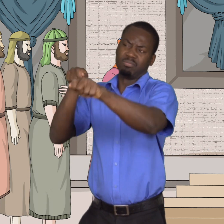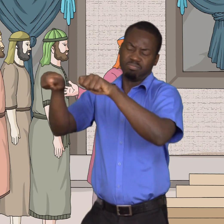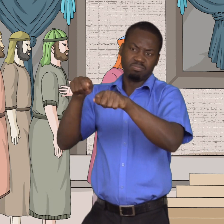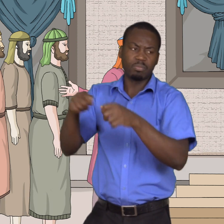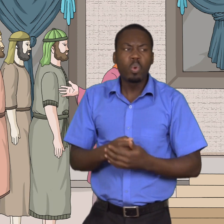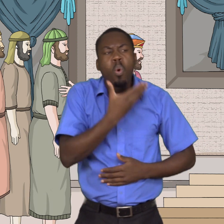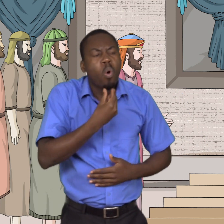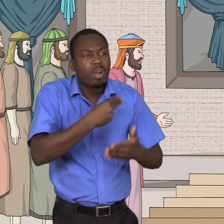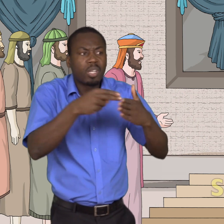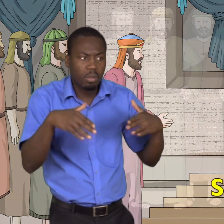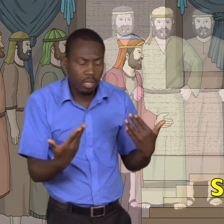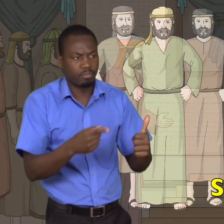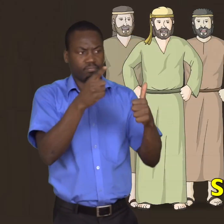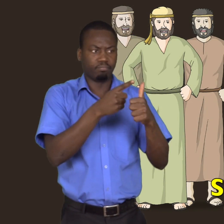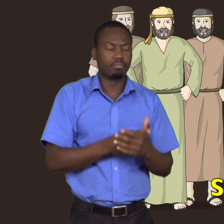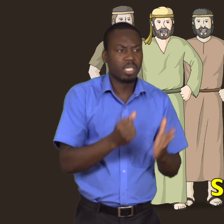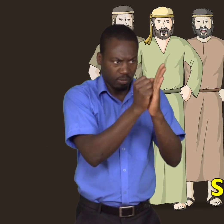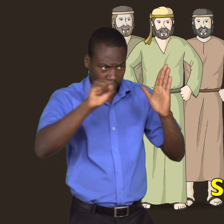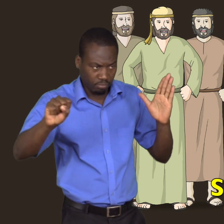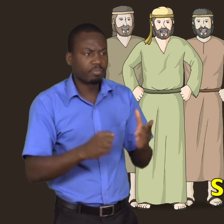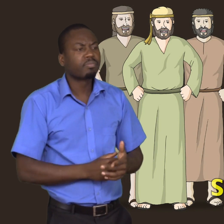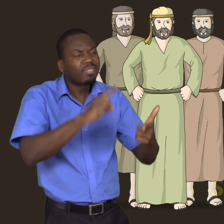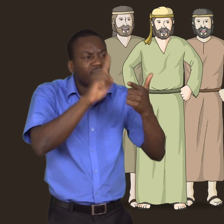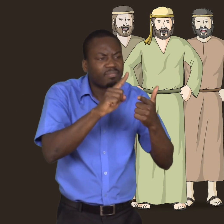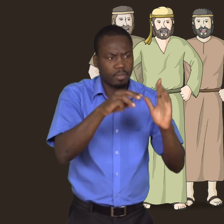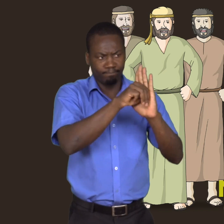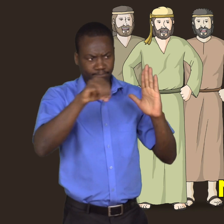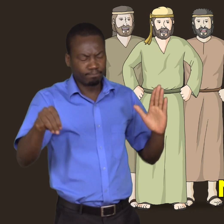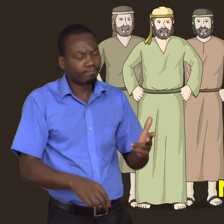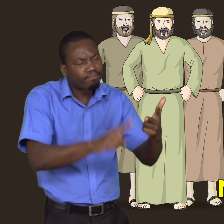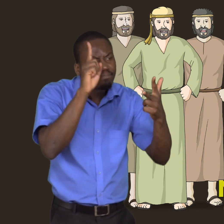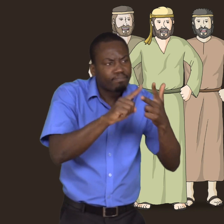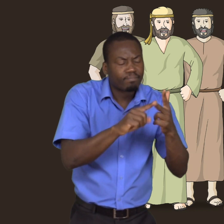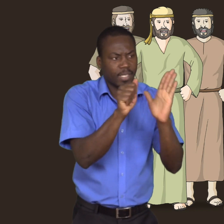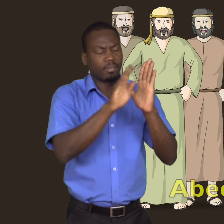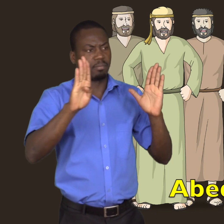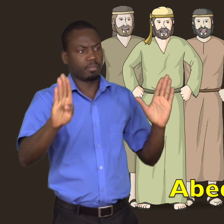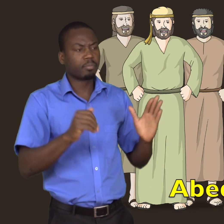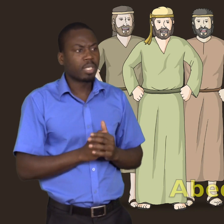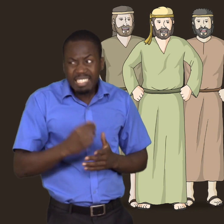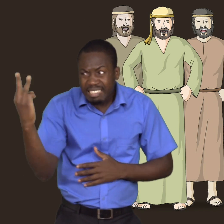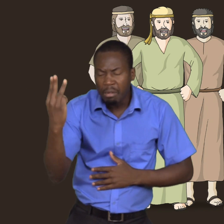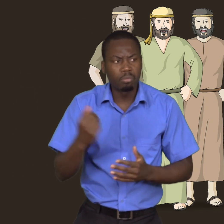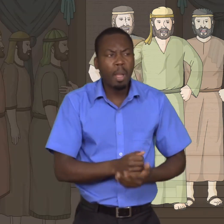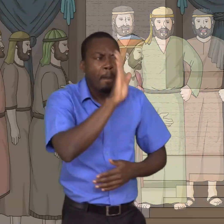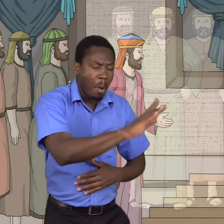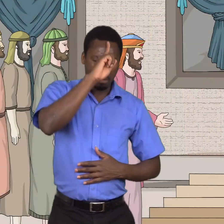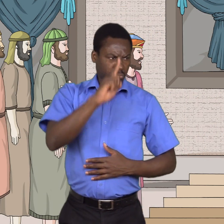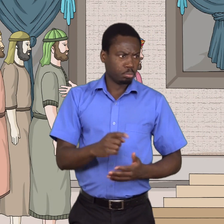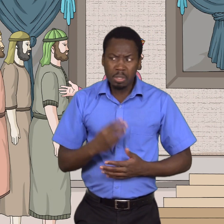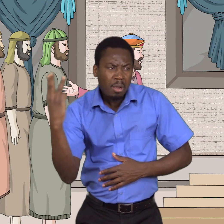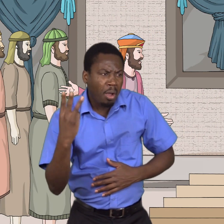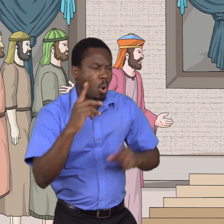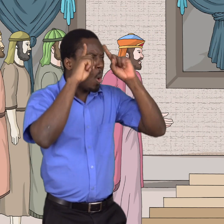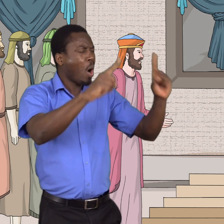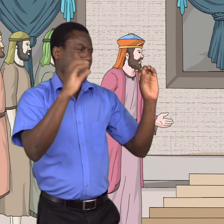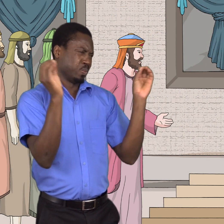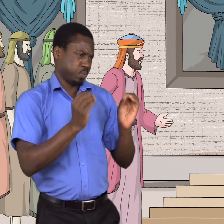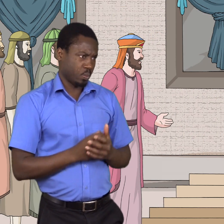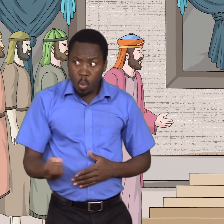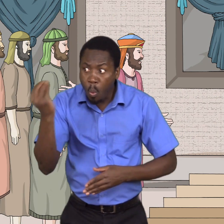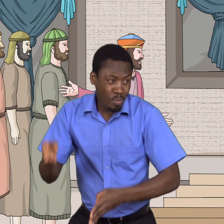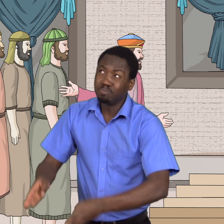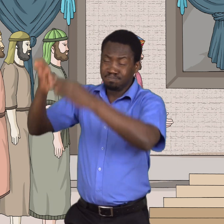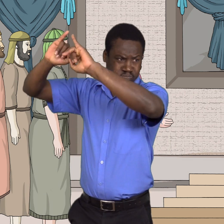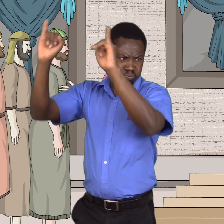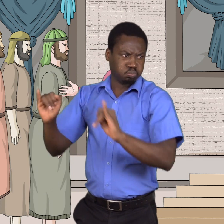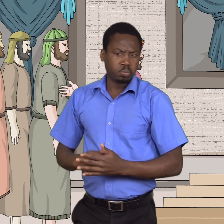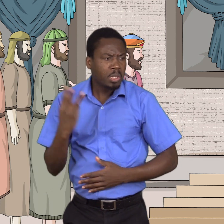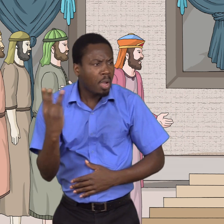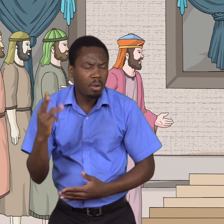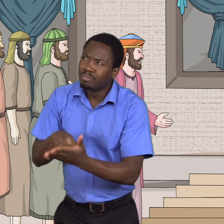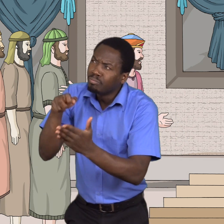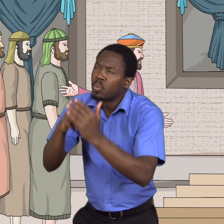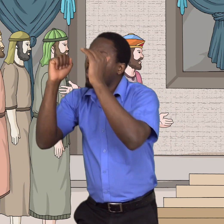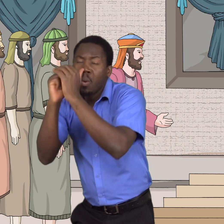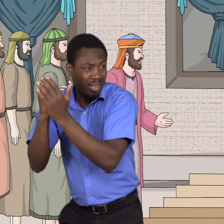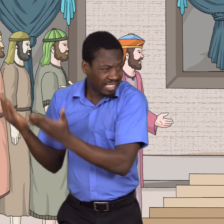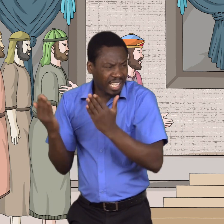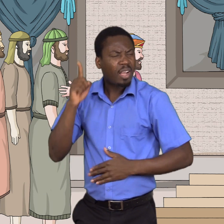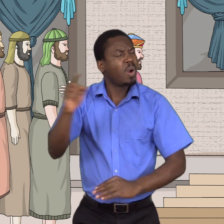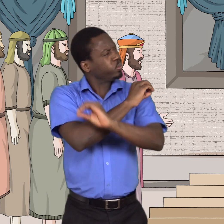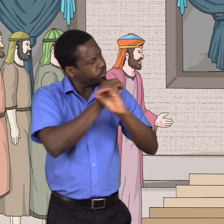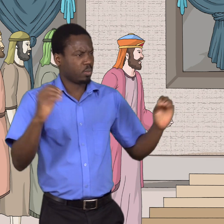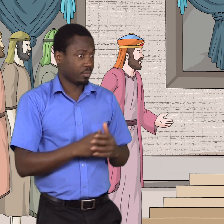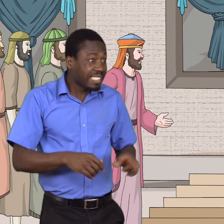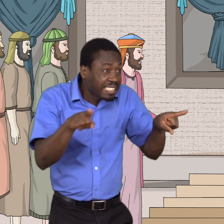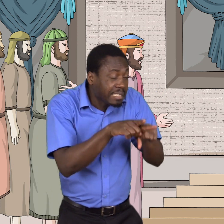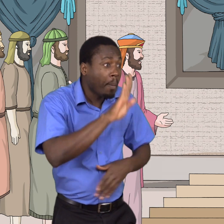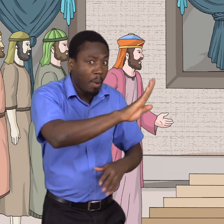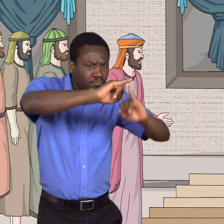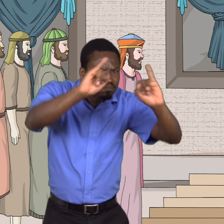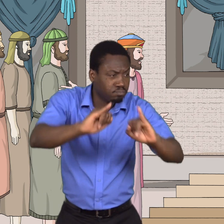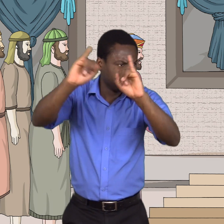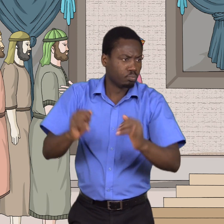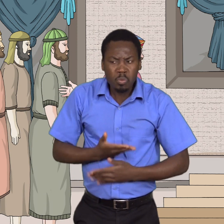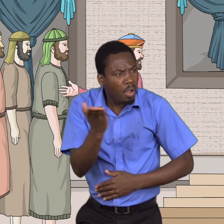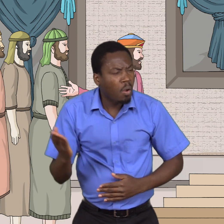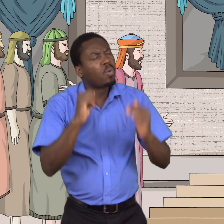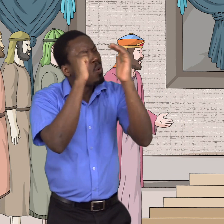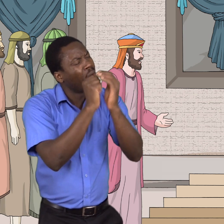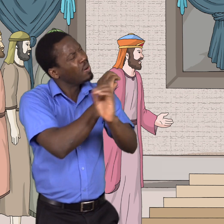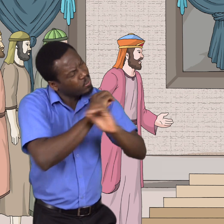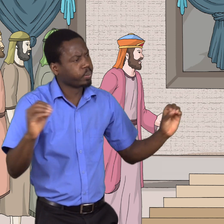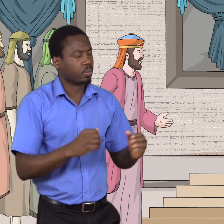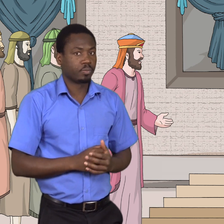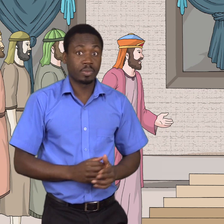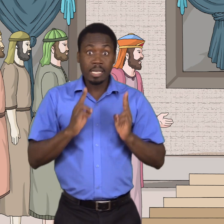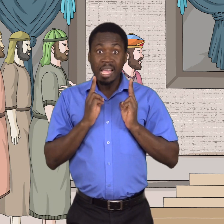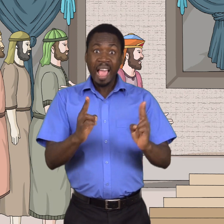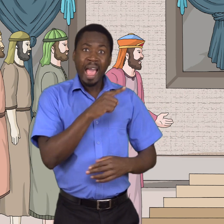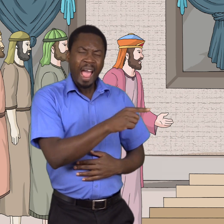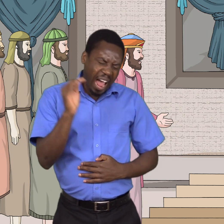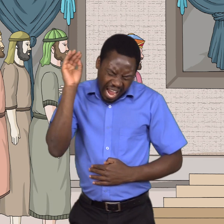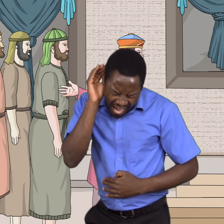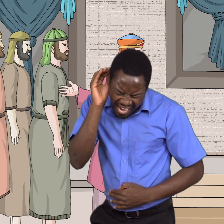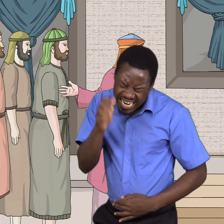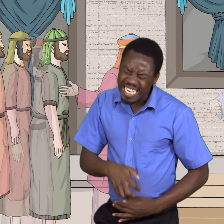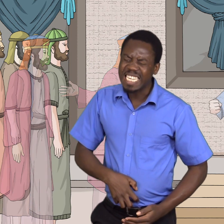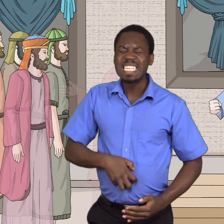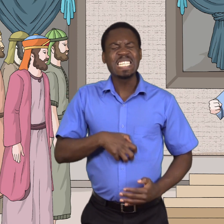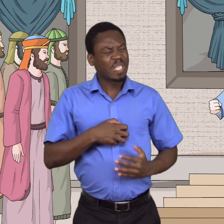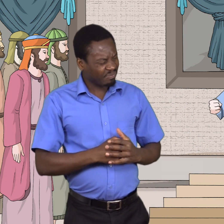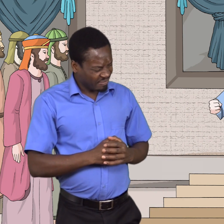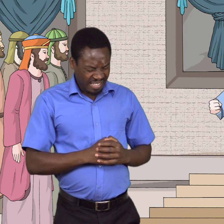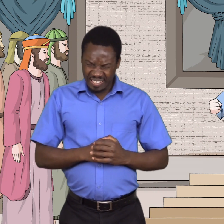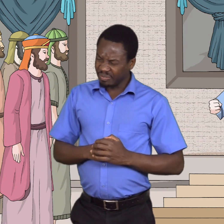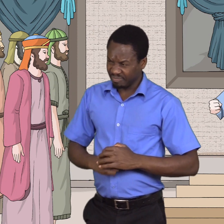But there are some Jews you have appointed to manage the province of Babylon—Shadrach, Meshach, and Abednego—who have ignored you, O king, and have refused to serve your gods or worship the golden statue you have set up.”